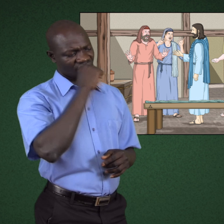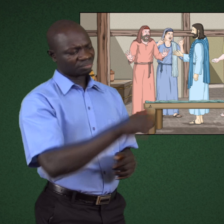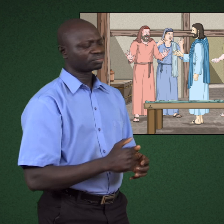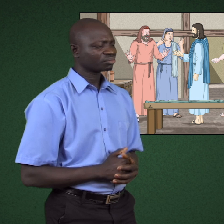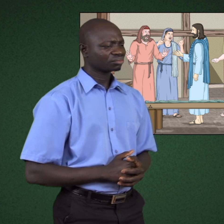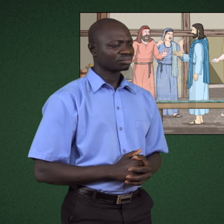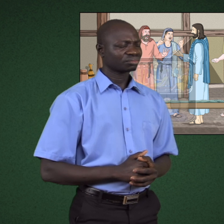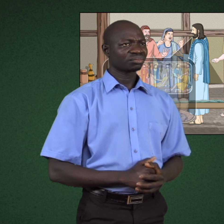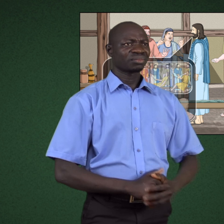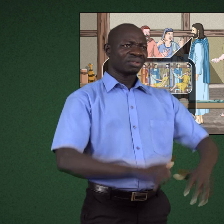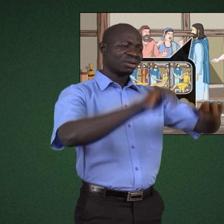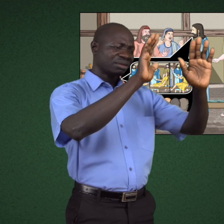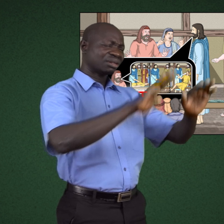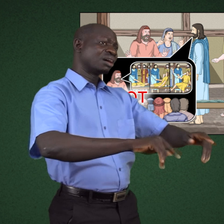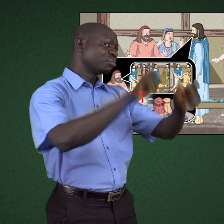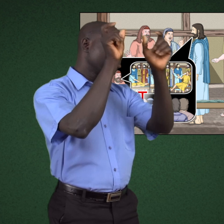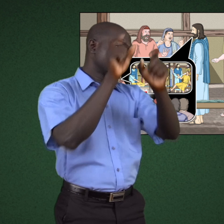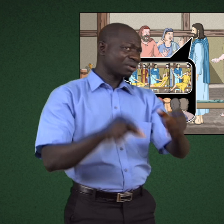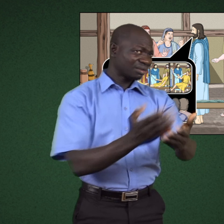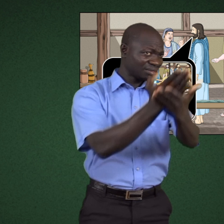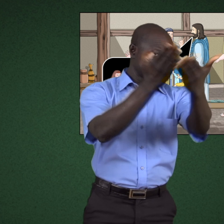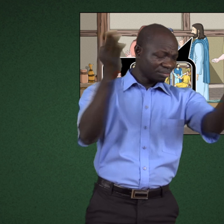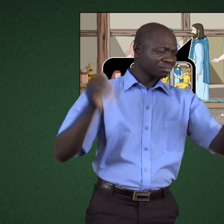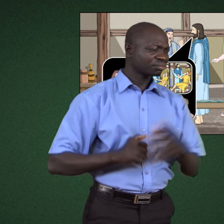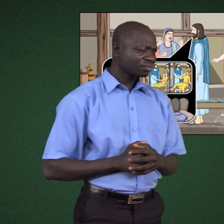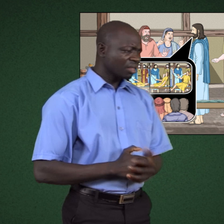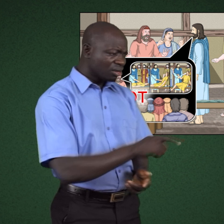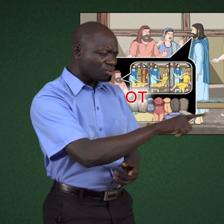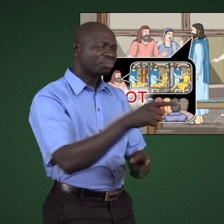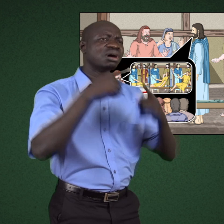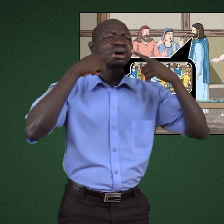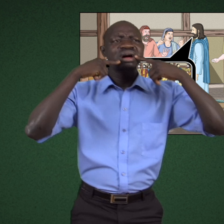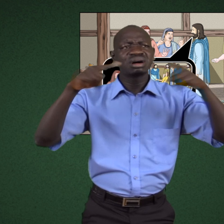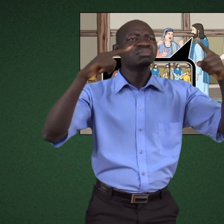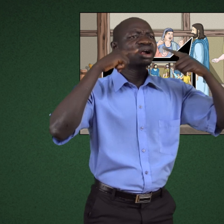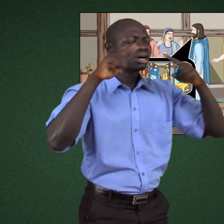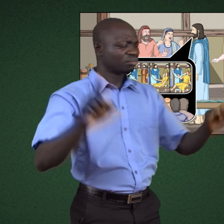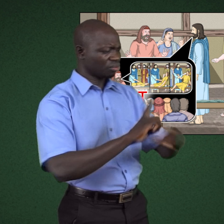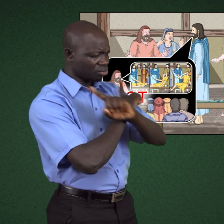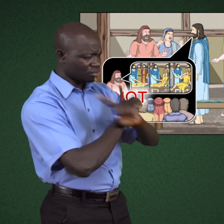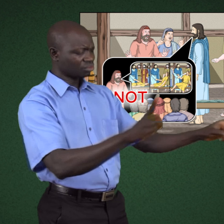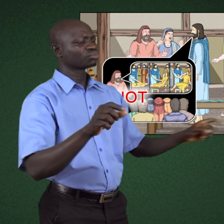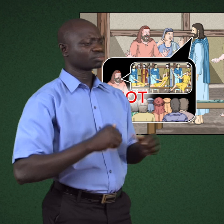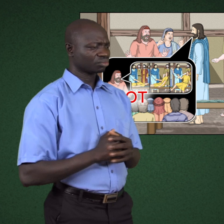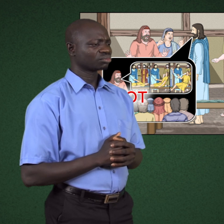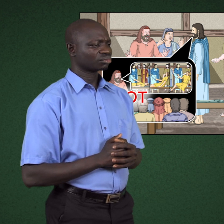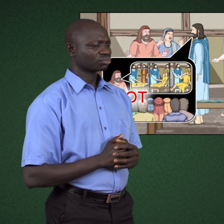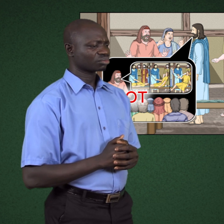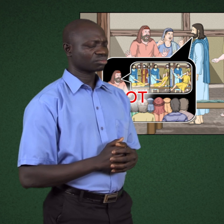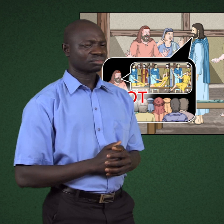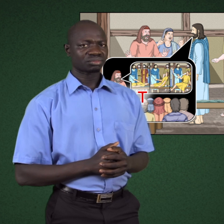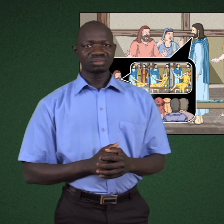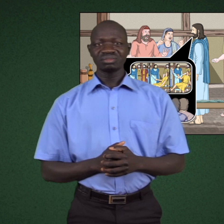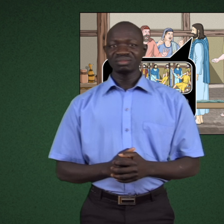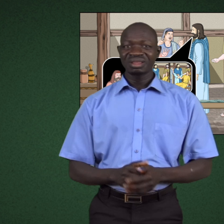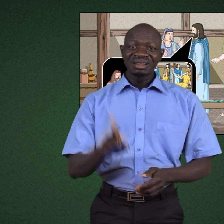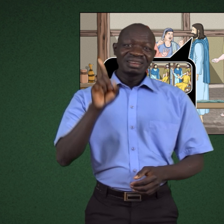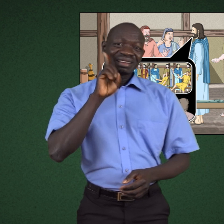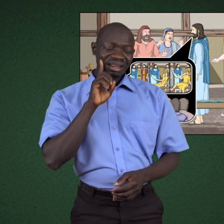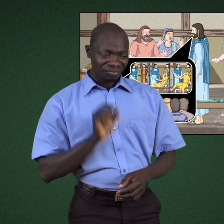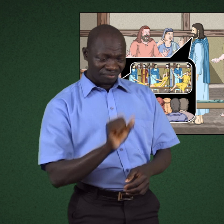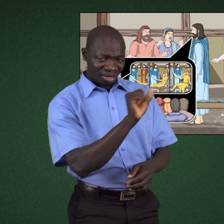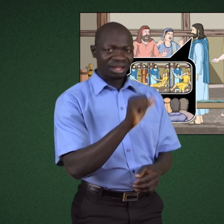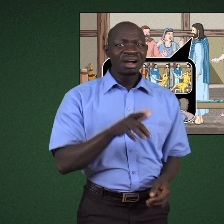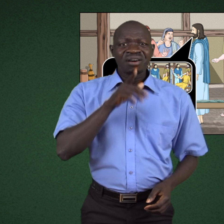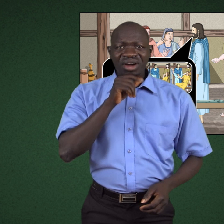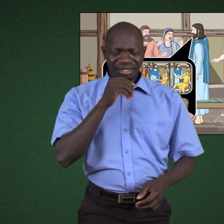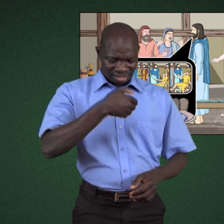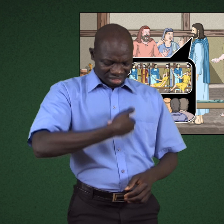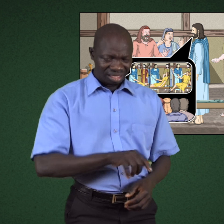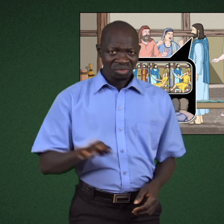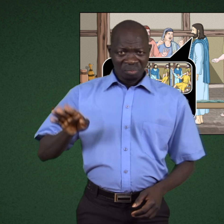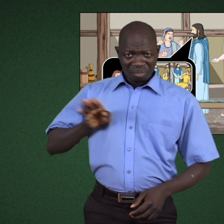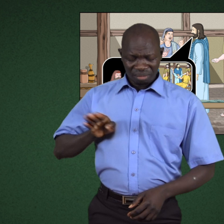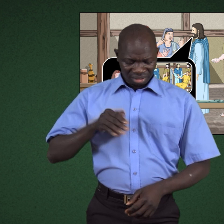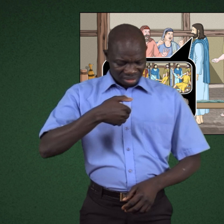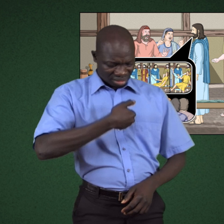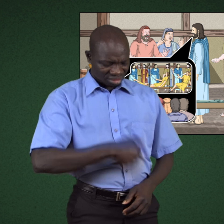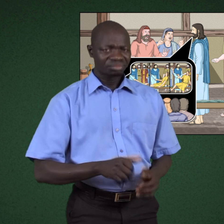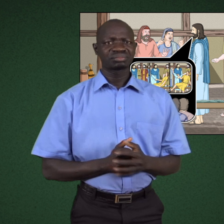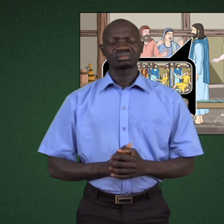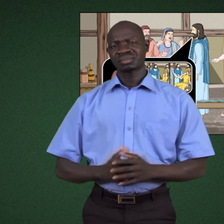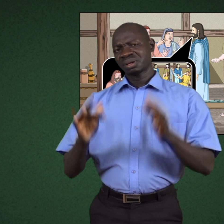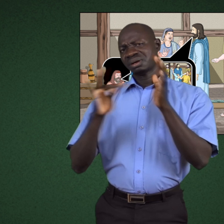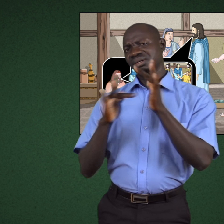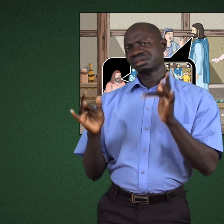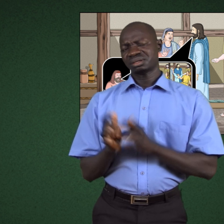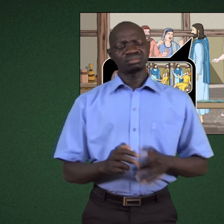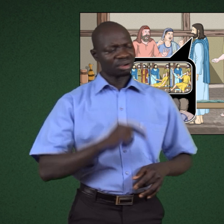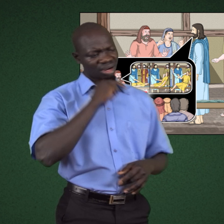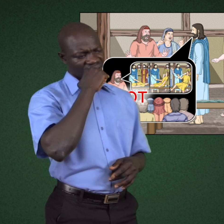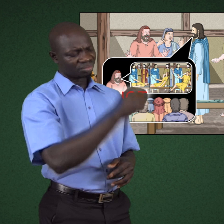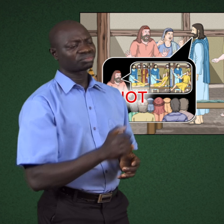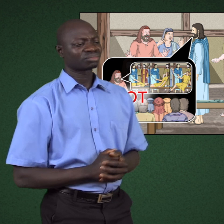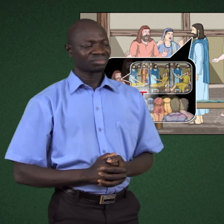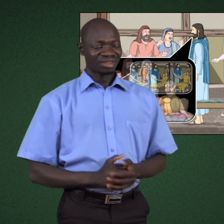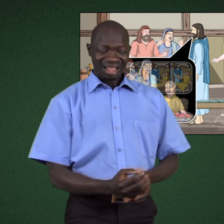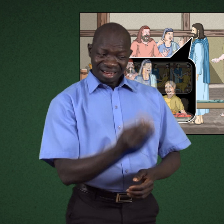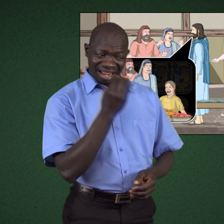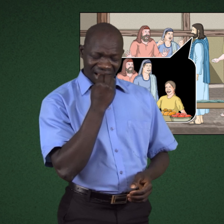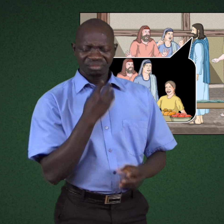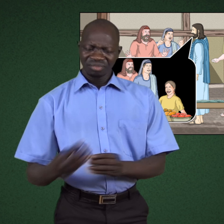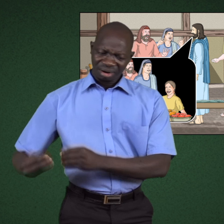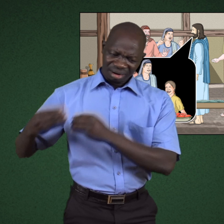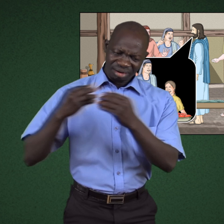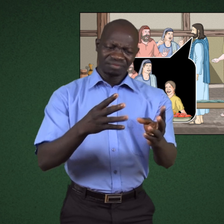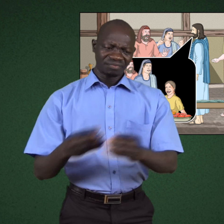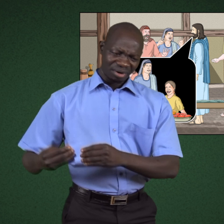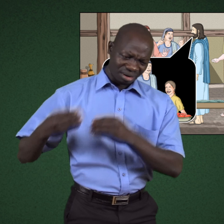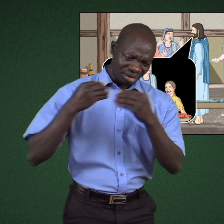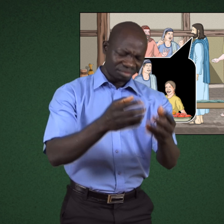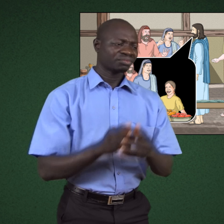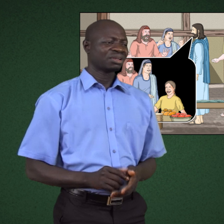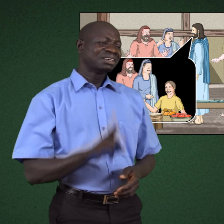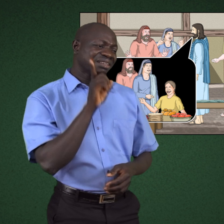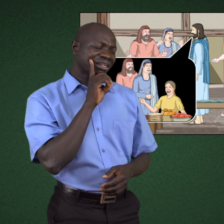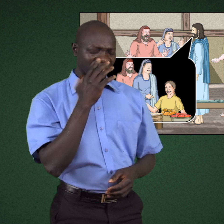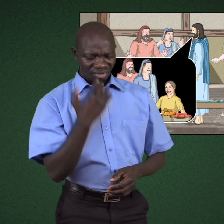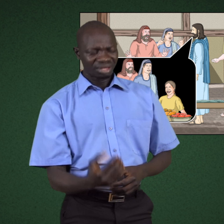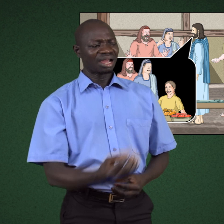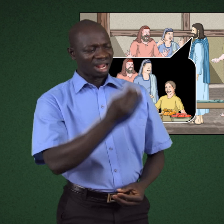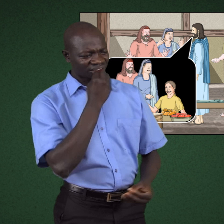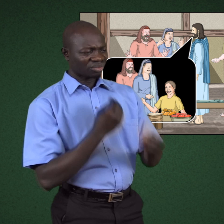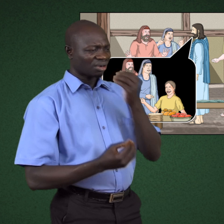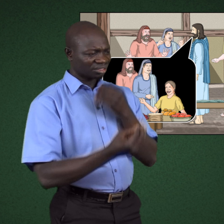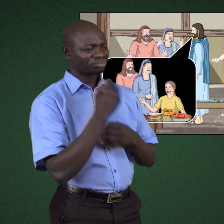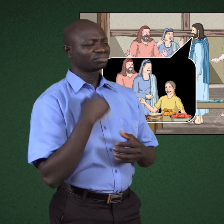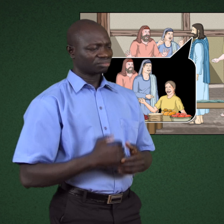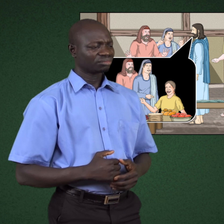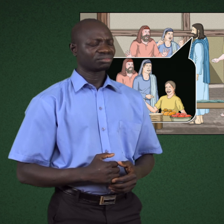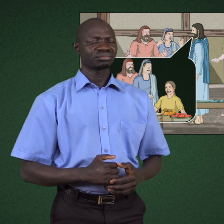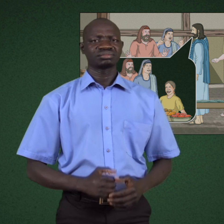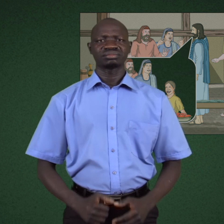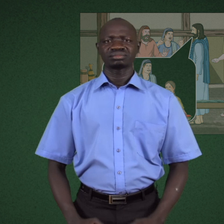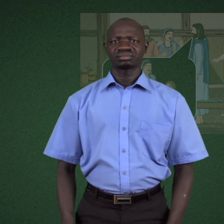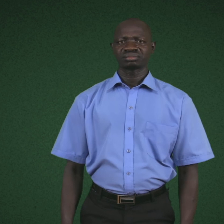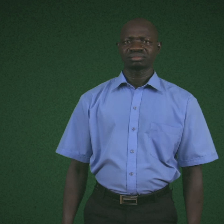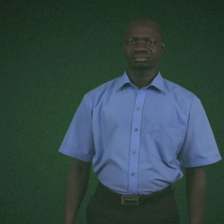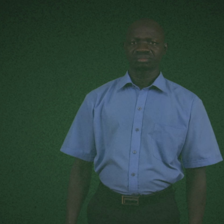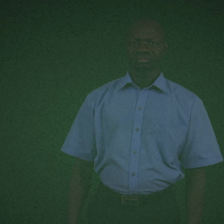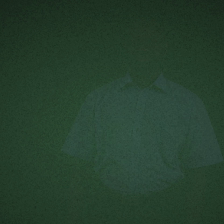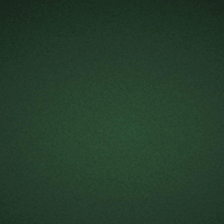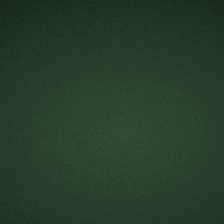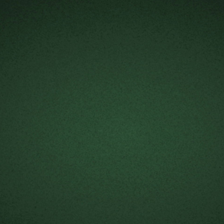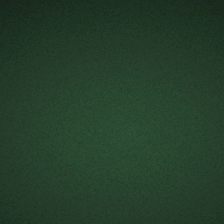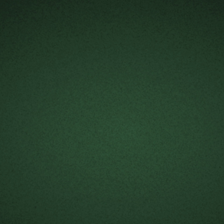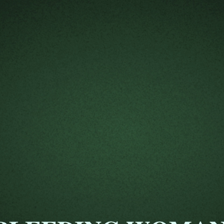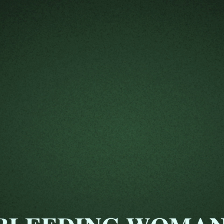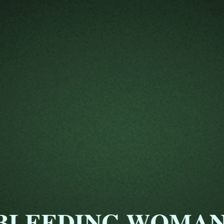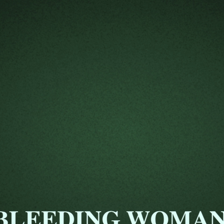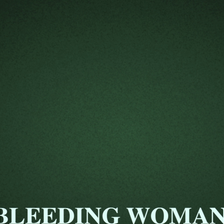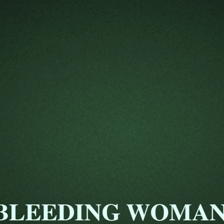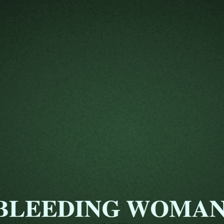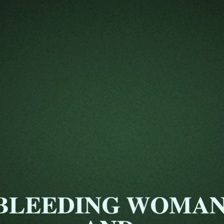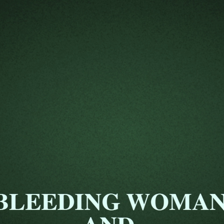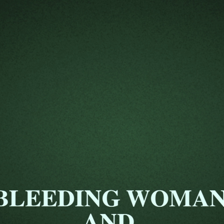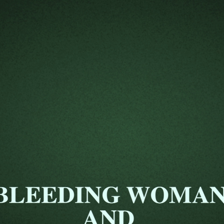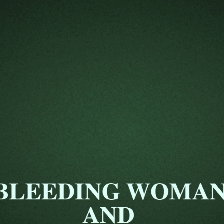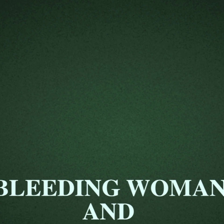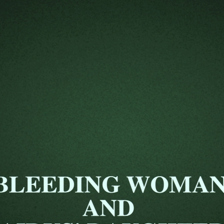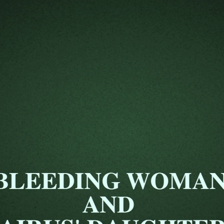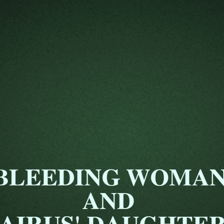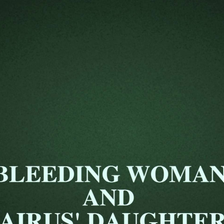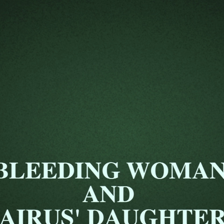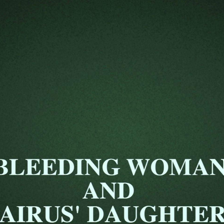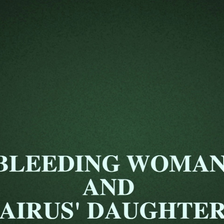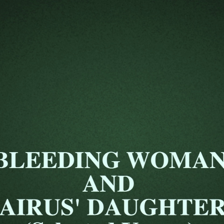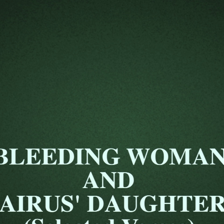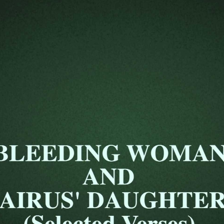Then Jesus gave strict orders that no one should know about this, and He told them to give her something to eat.